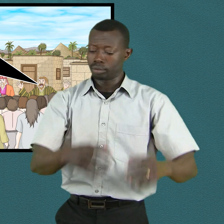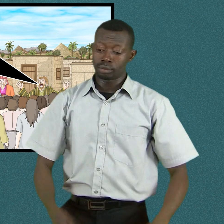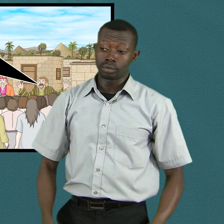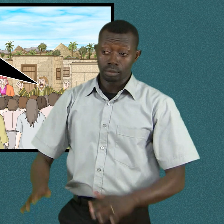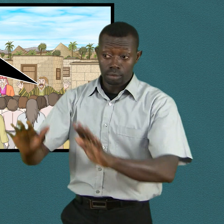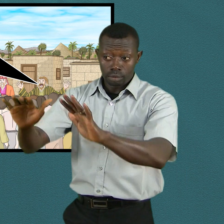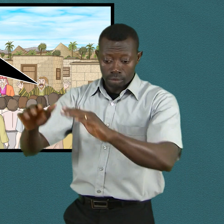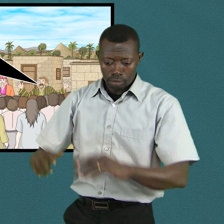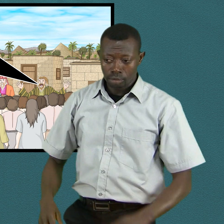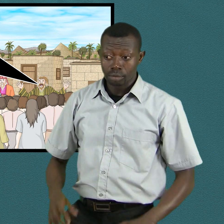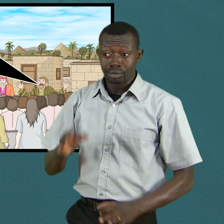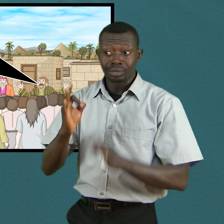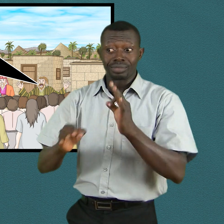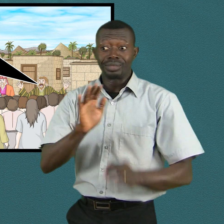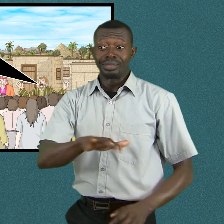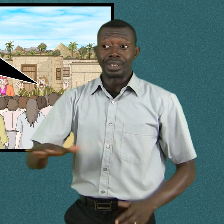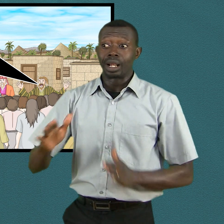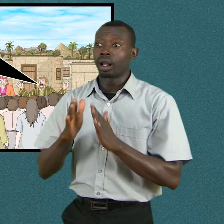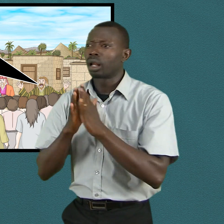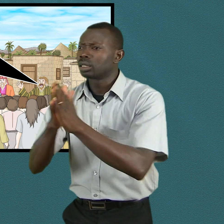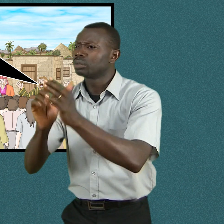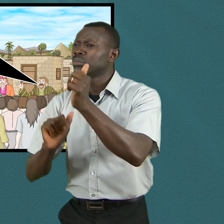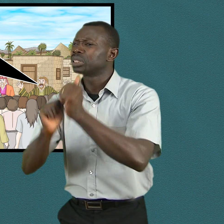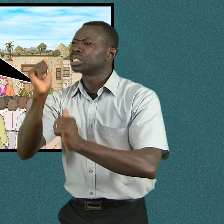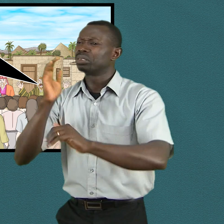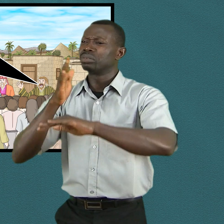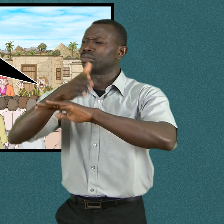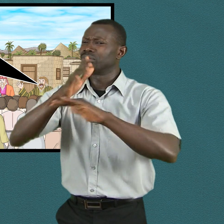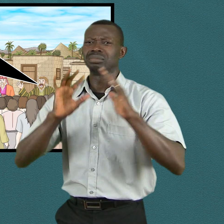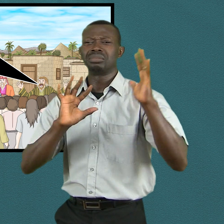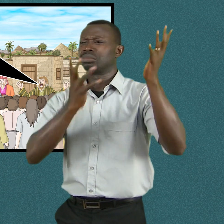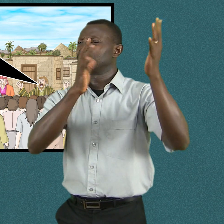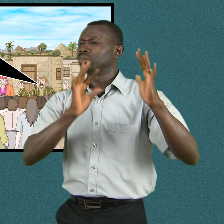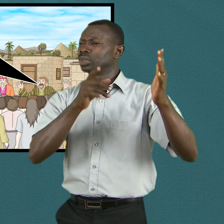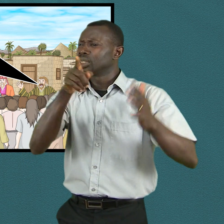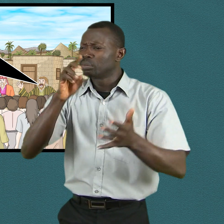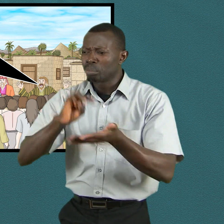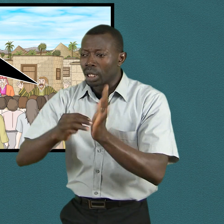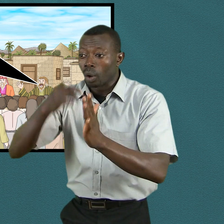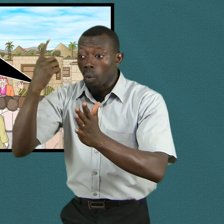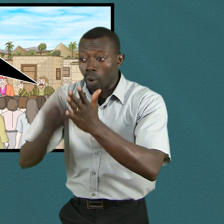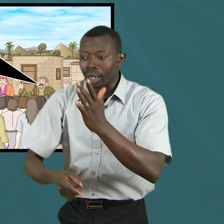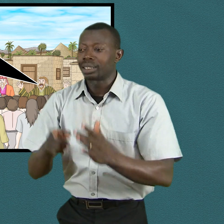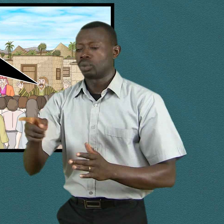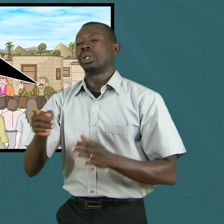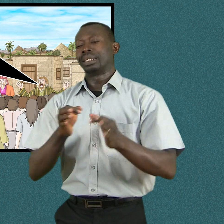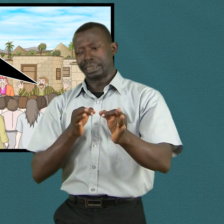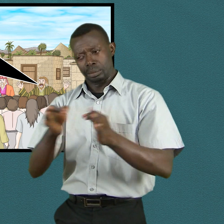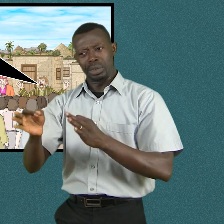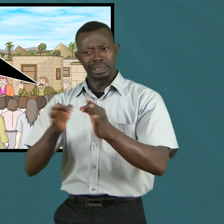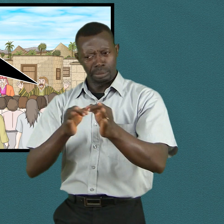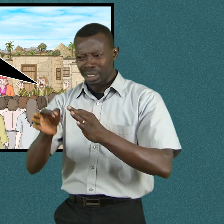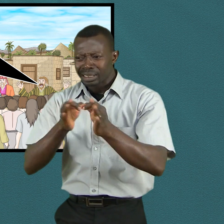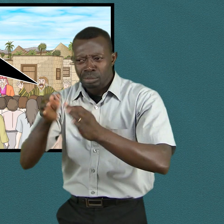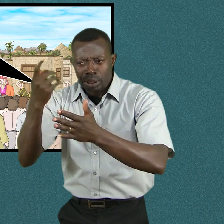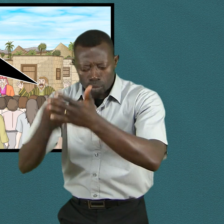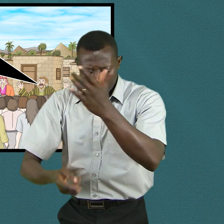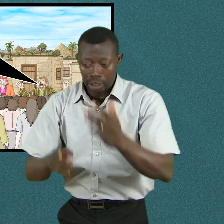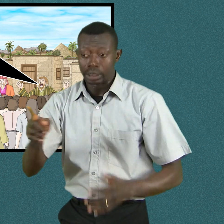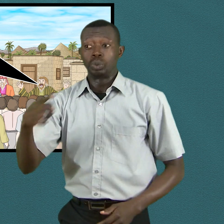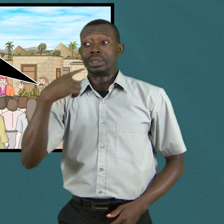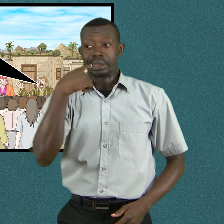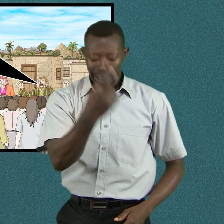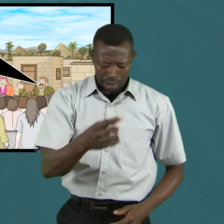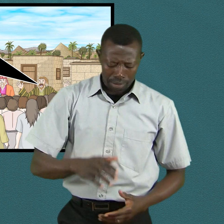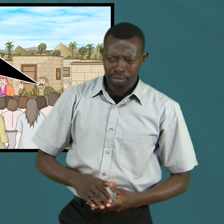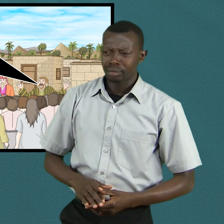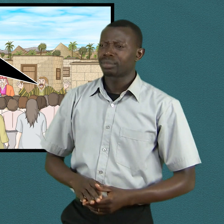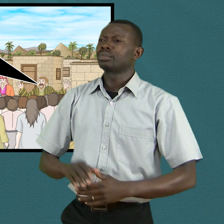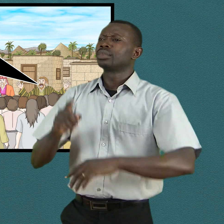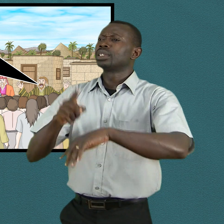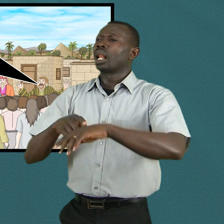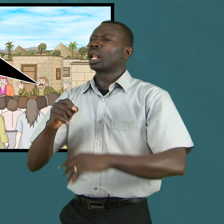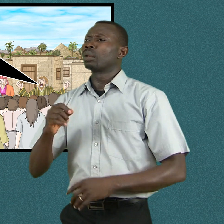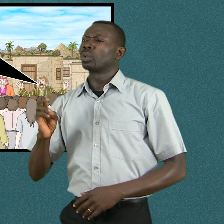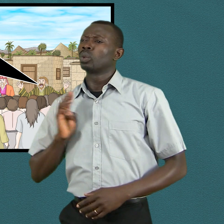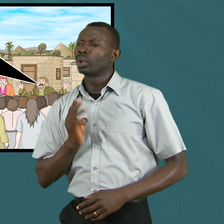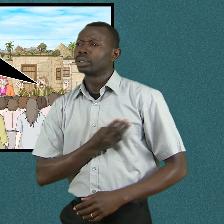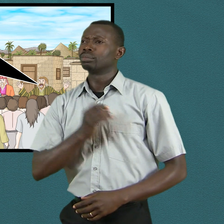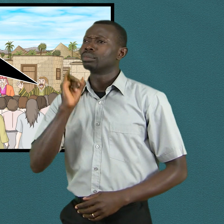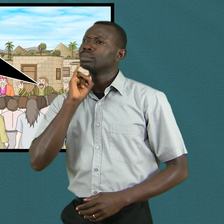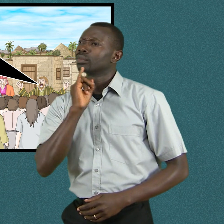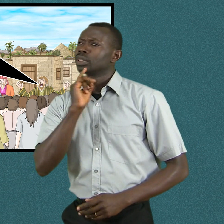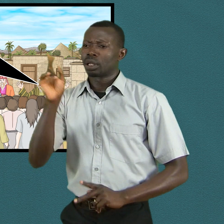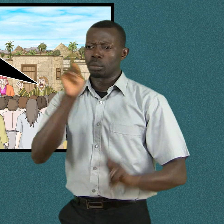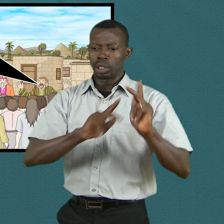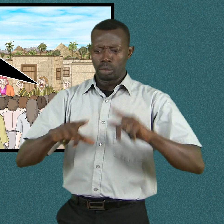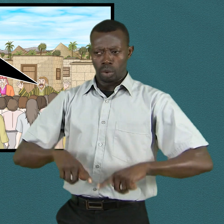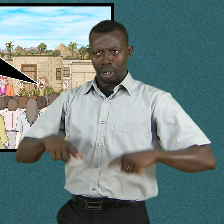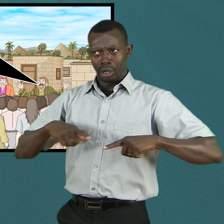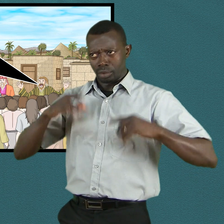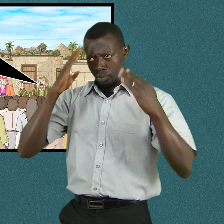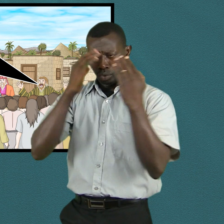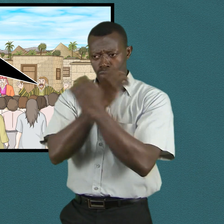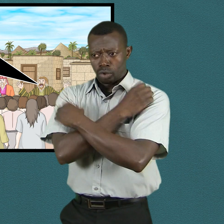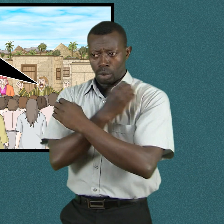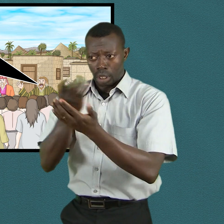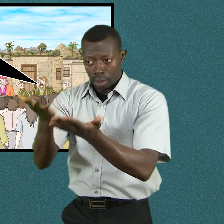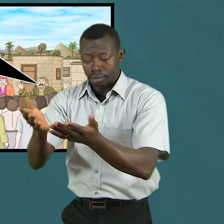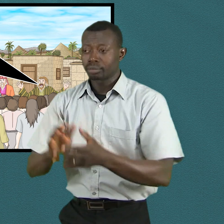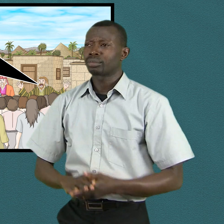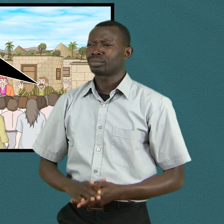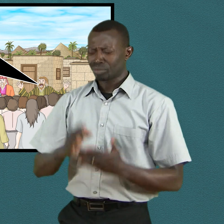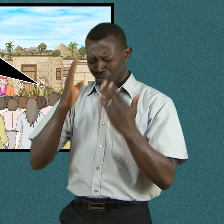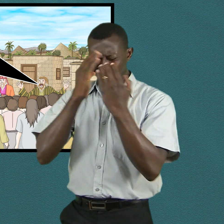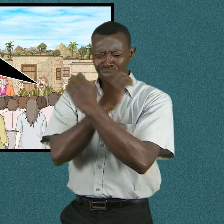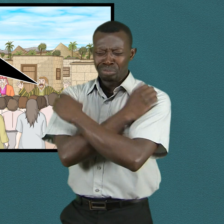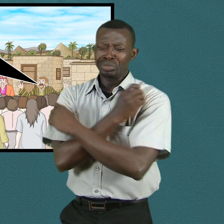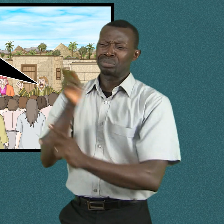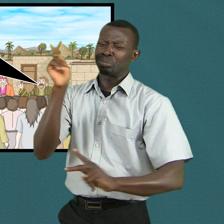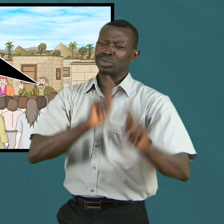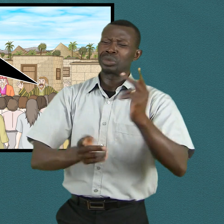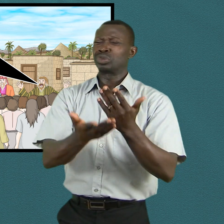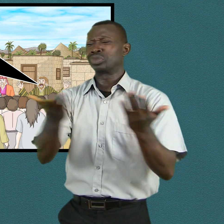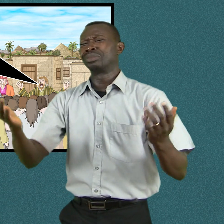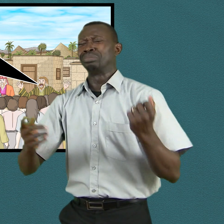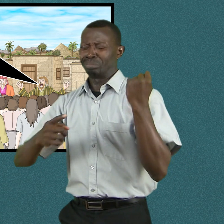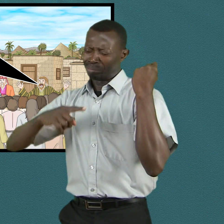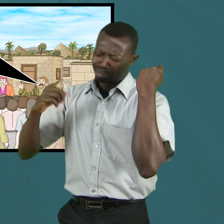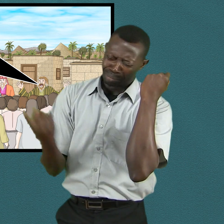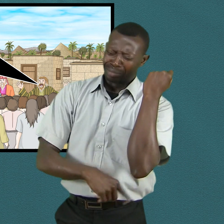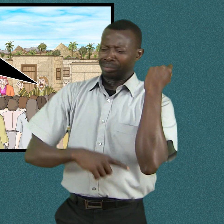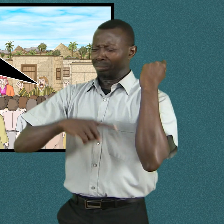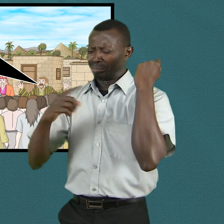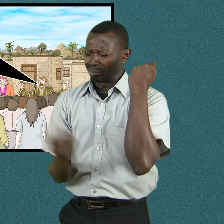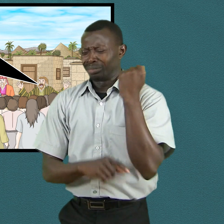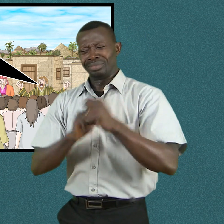When your children ask you, ‘What does this service mean to you?’